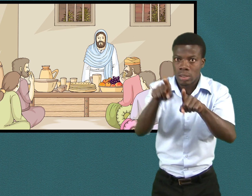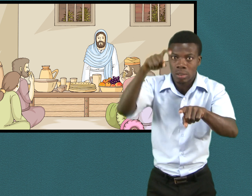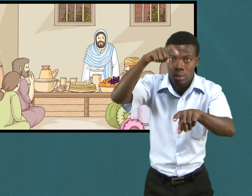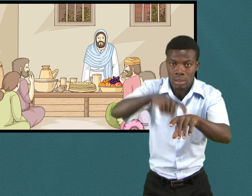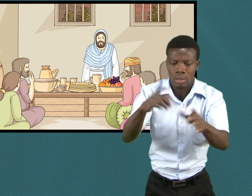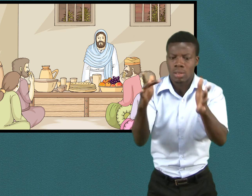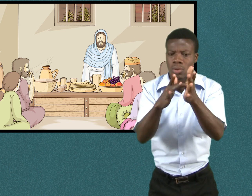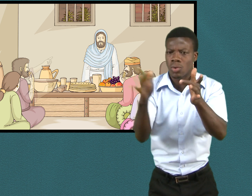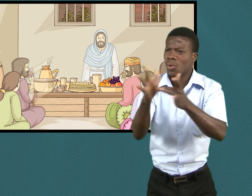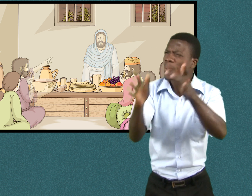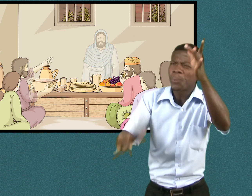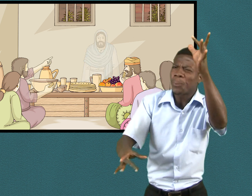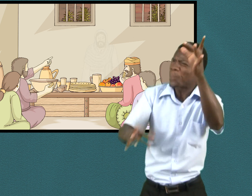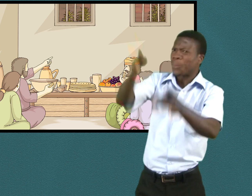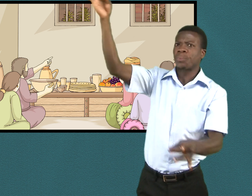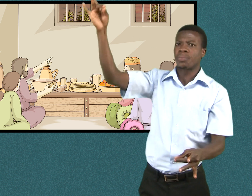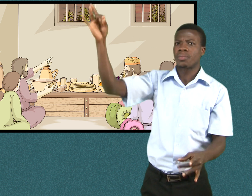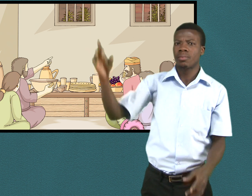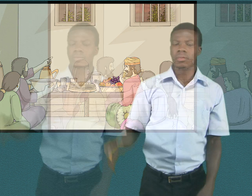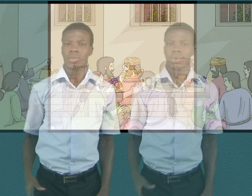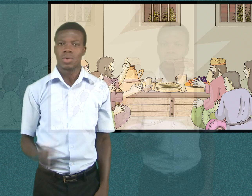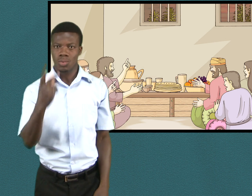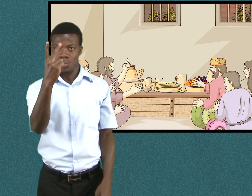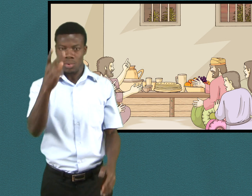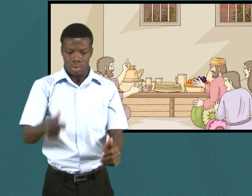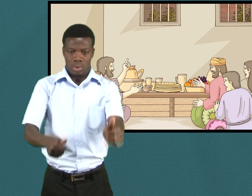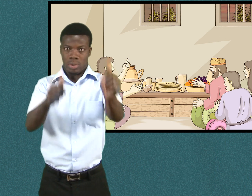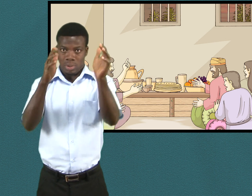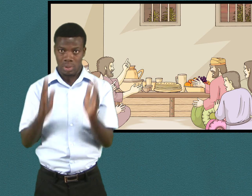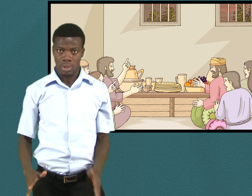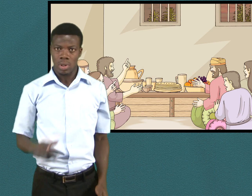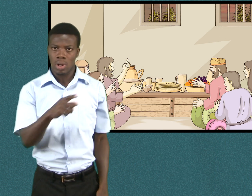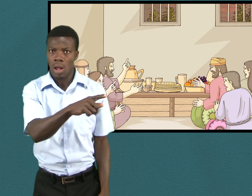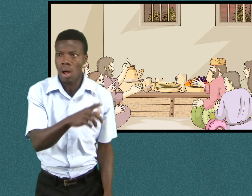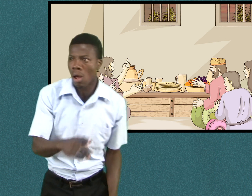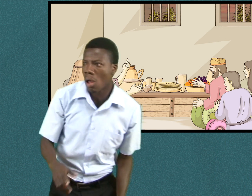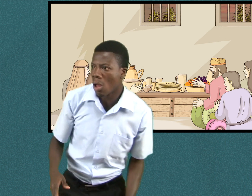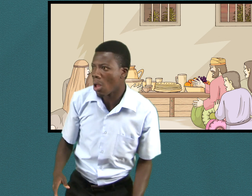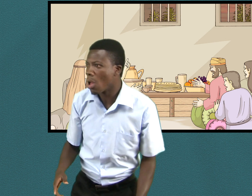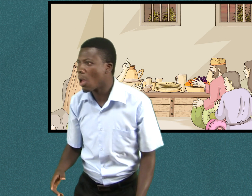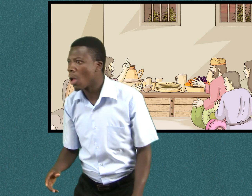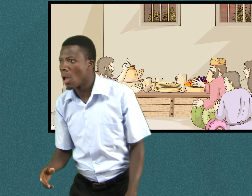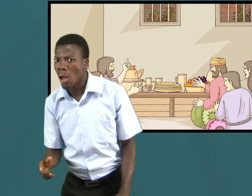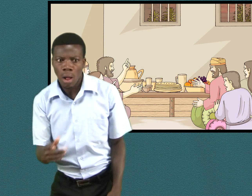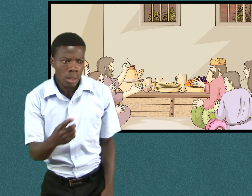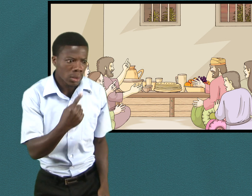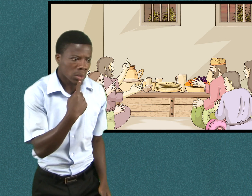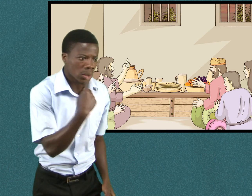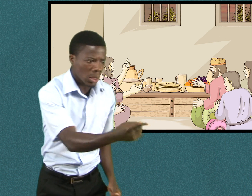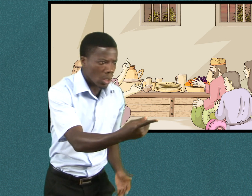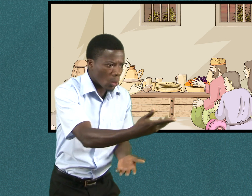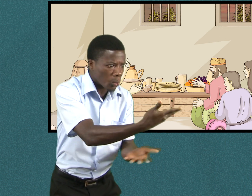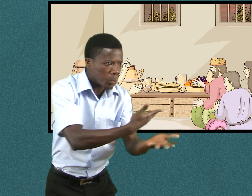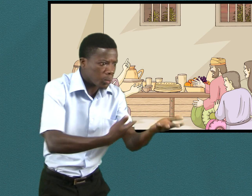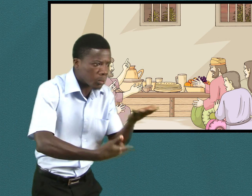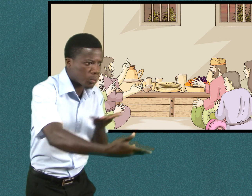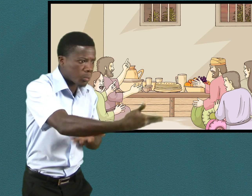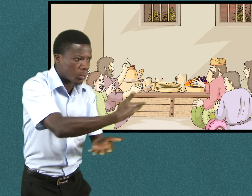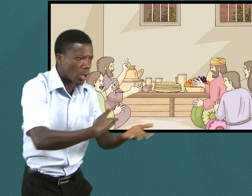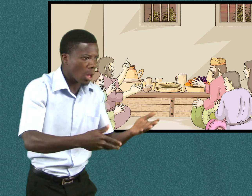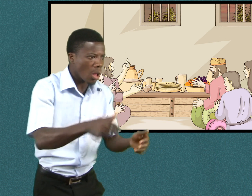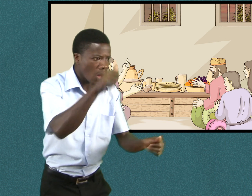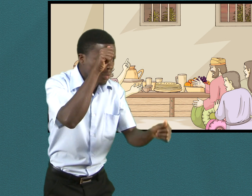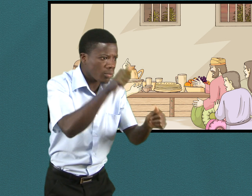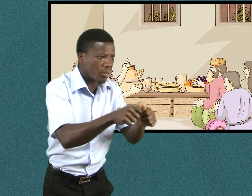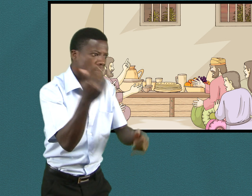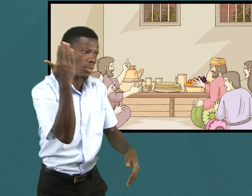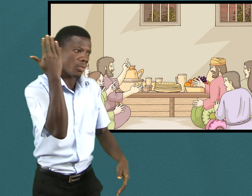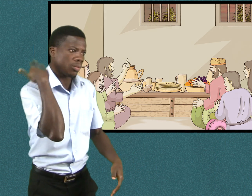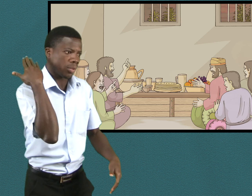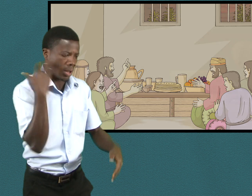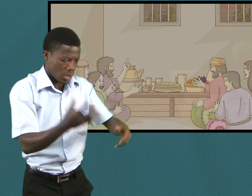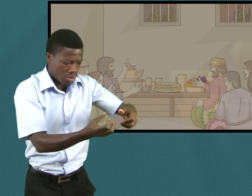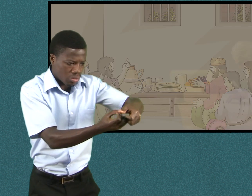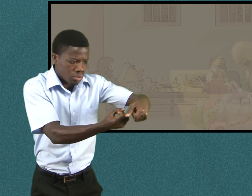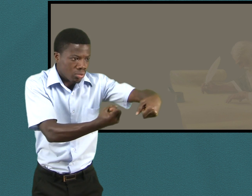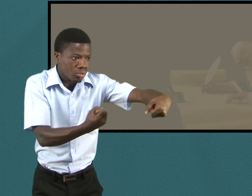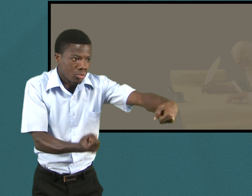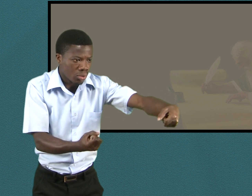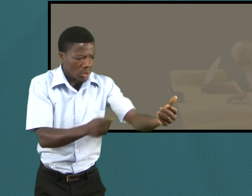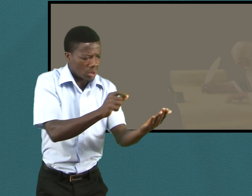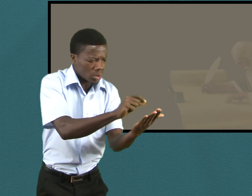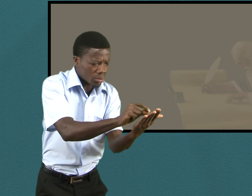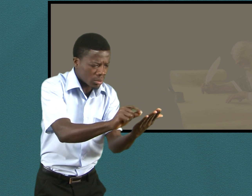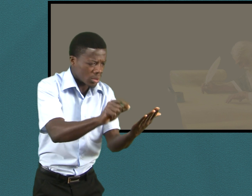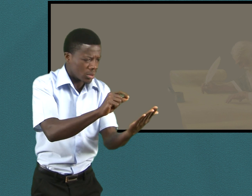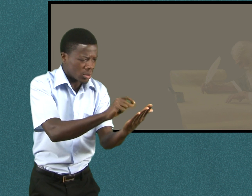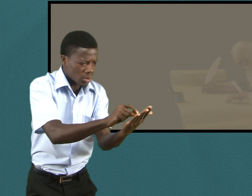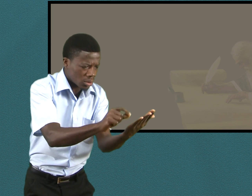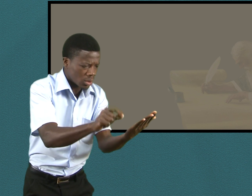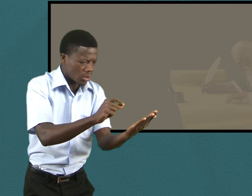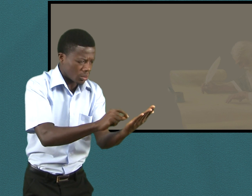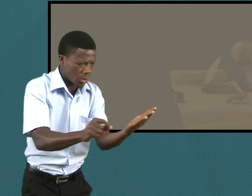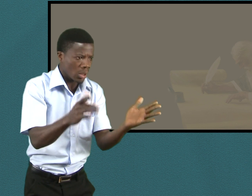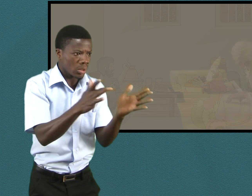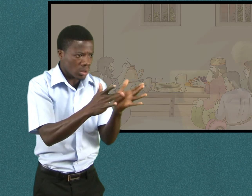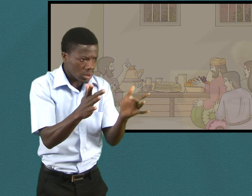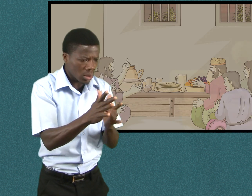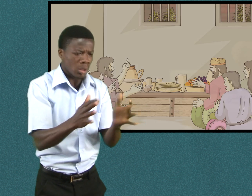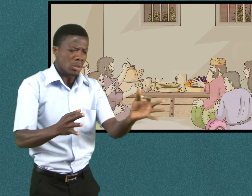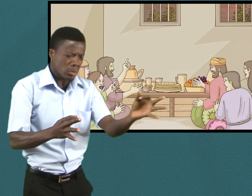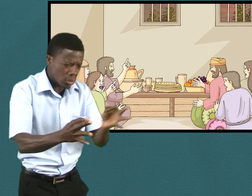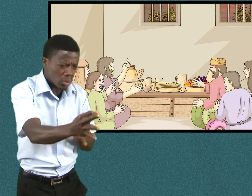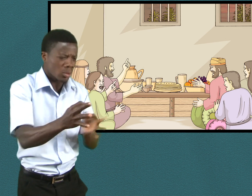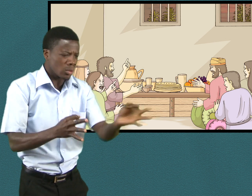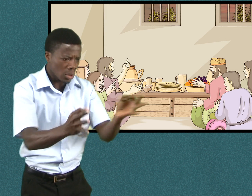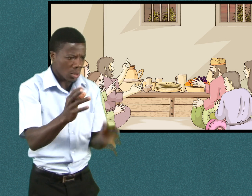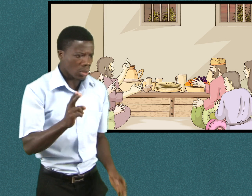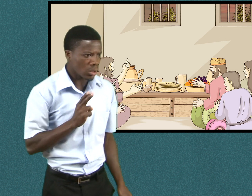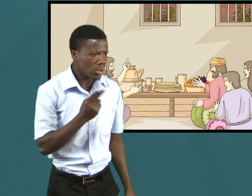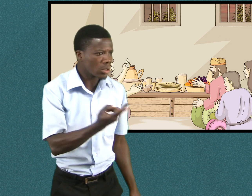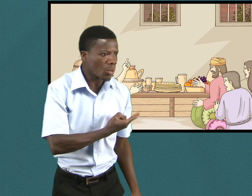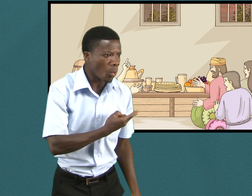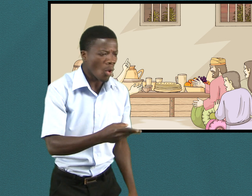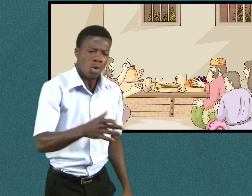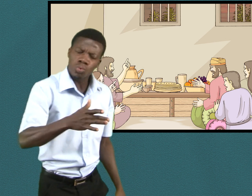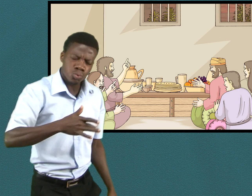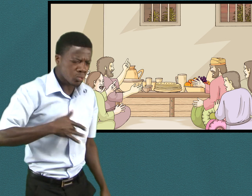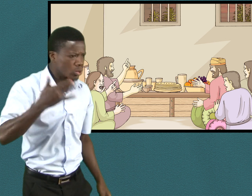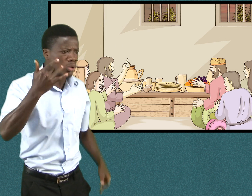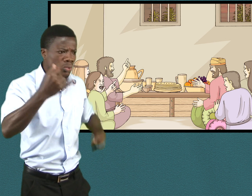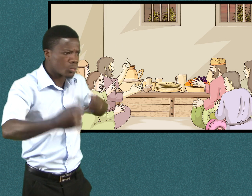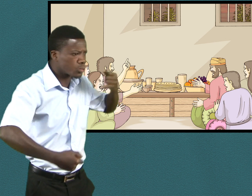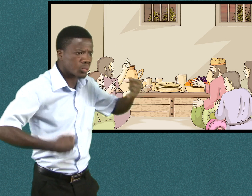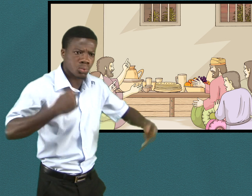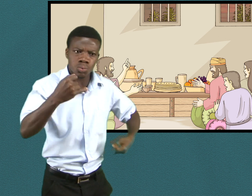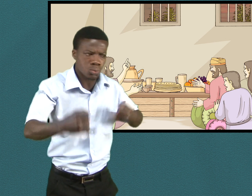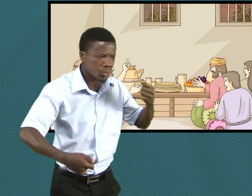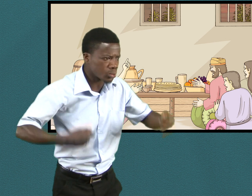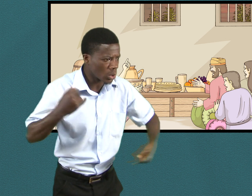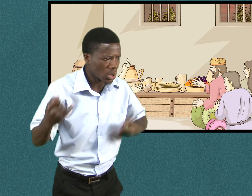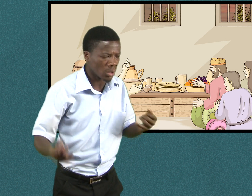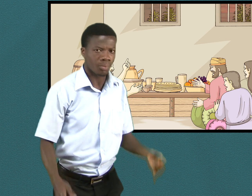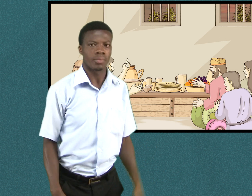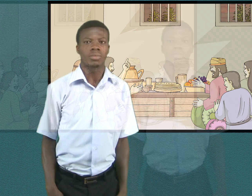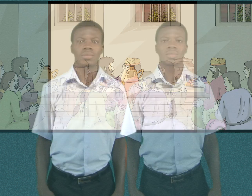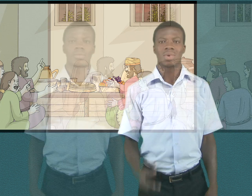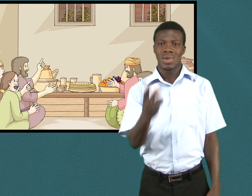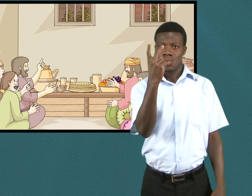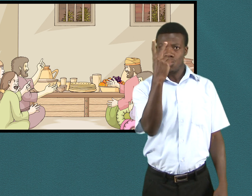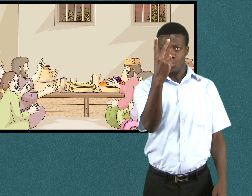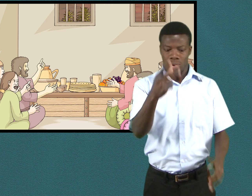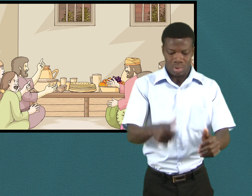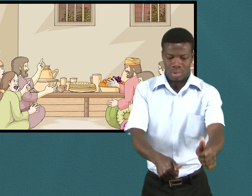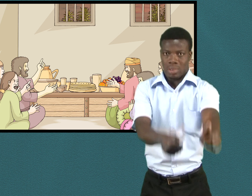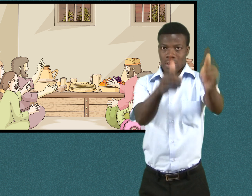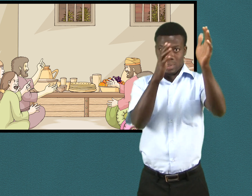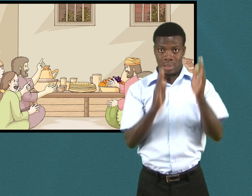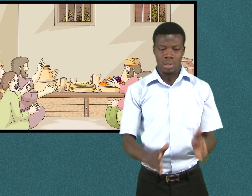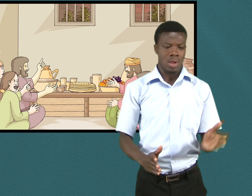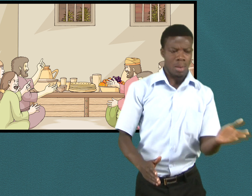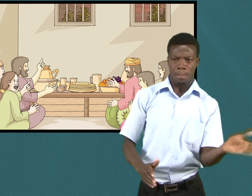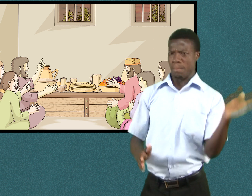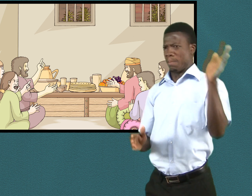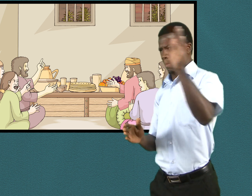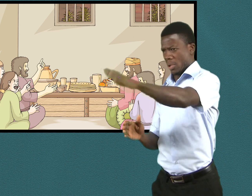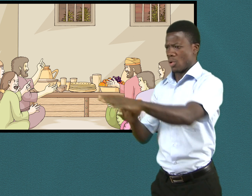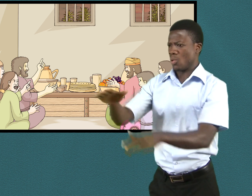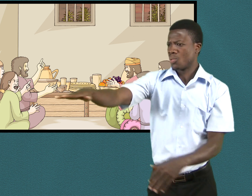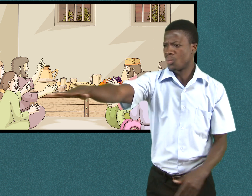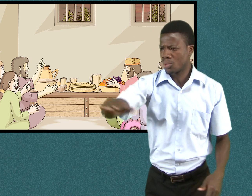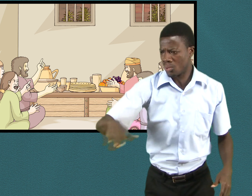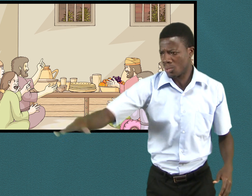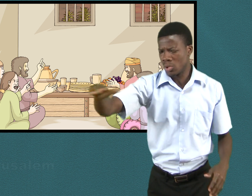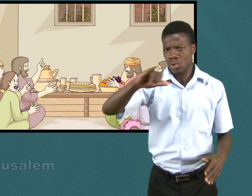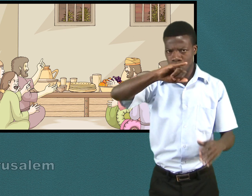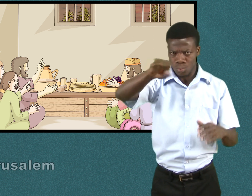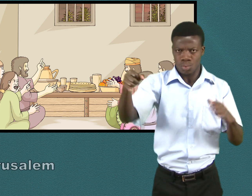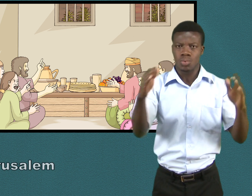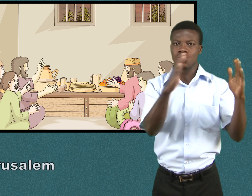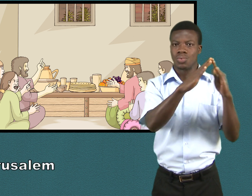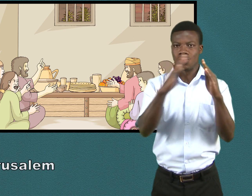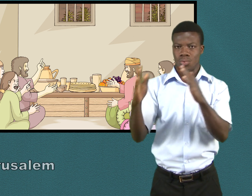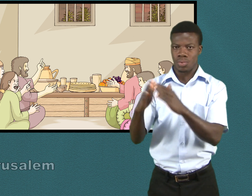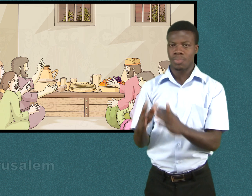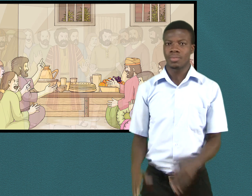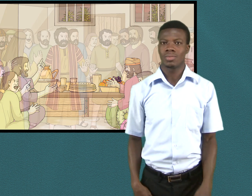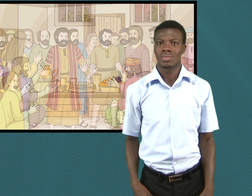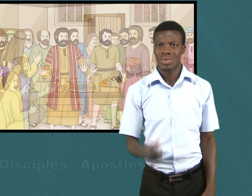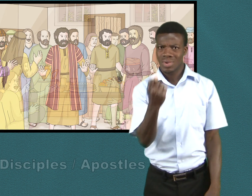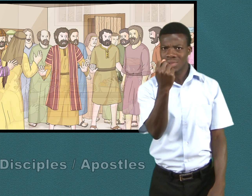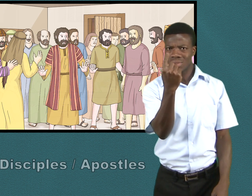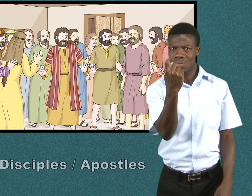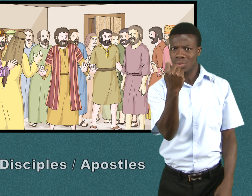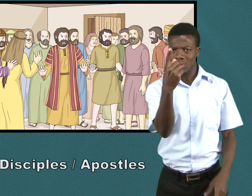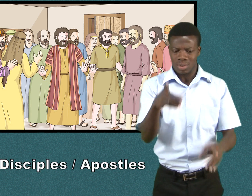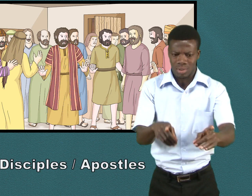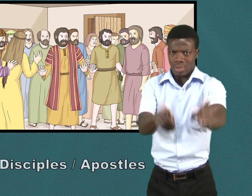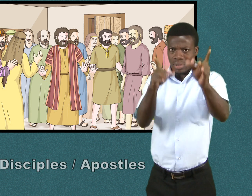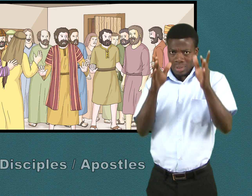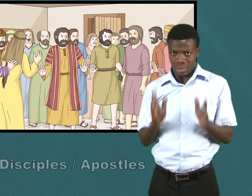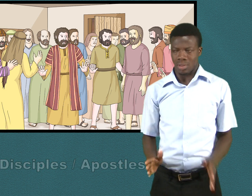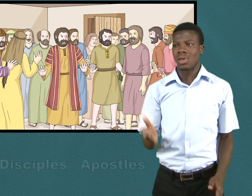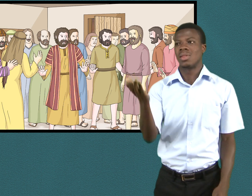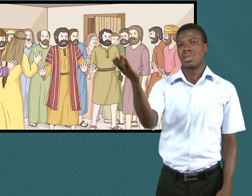Then their eyes were opened and they recognized Jesus—and He disappeared from their sight. They asked each other, “Were not our hearts burning within us as He spoke with us on the road and opened the Scriptures to us?” And they got up that very hour and returned to Jerusalem.